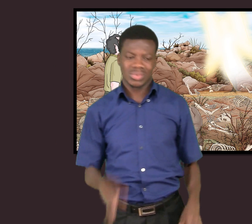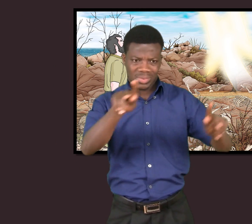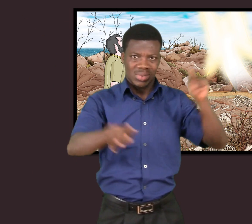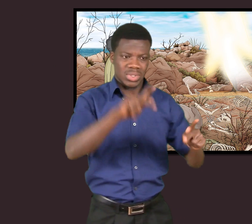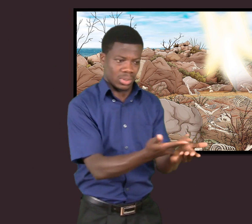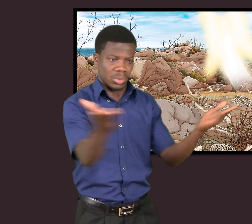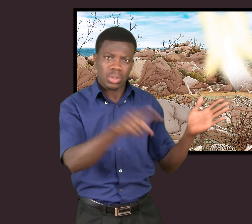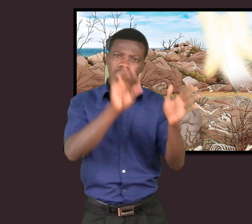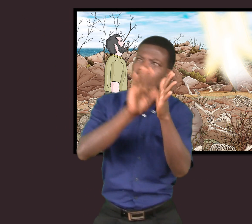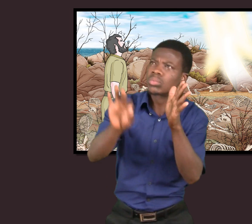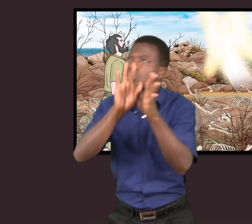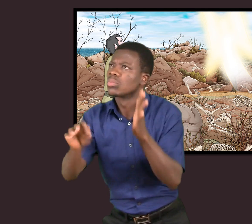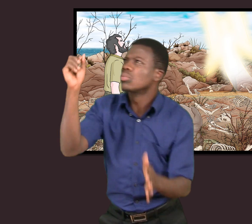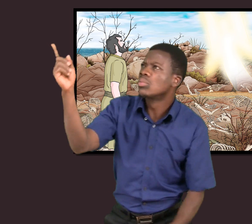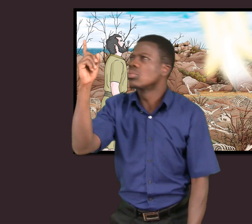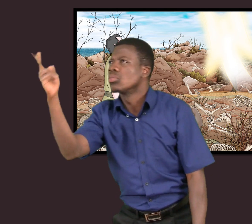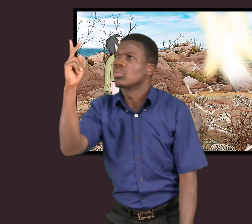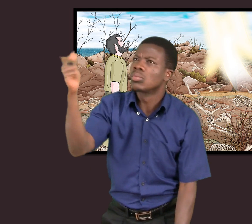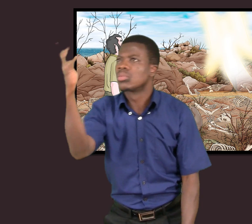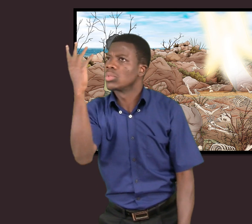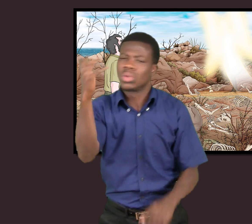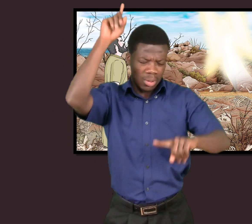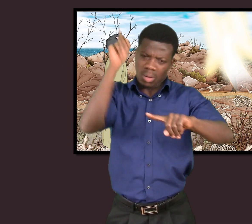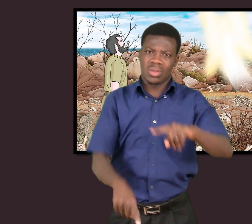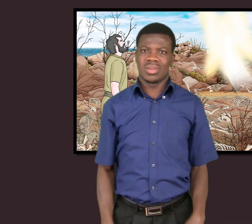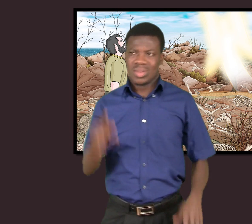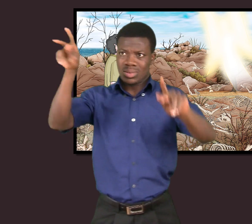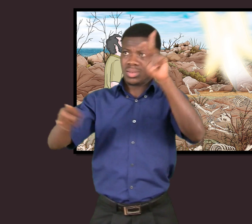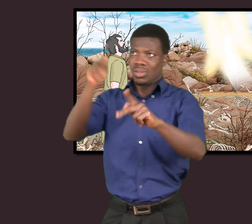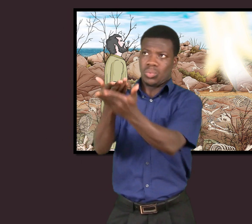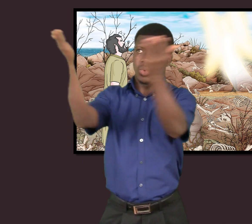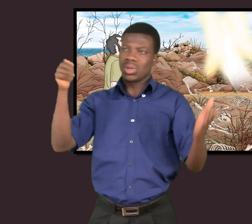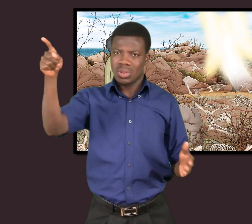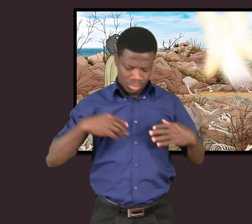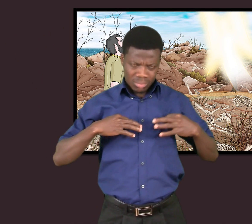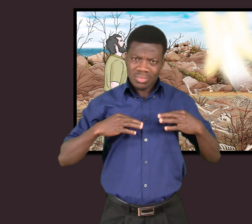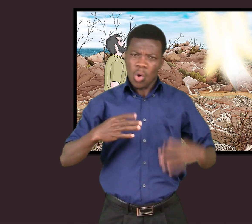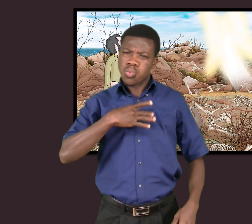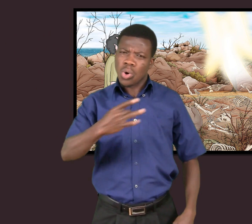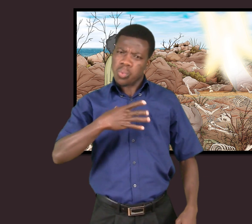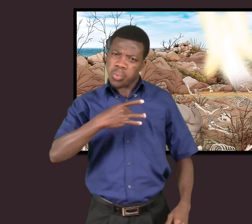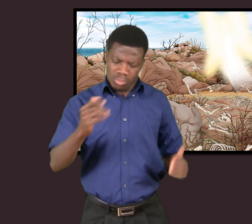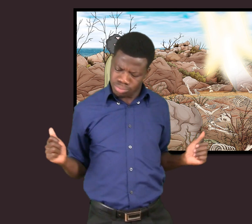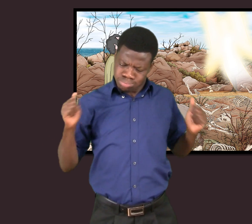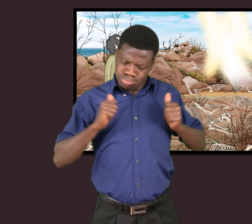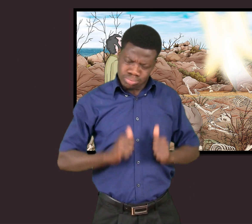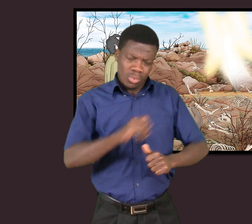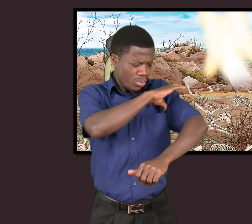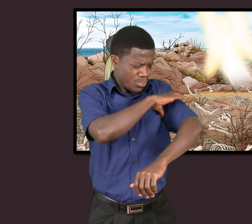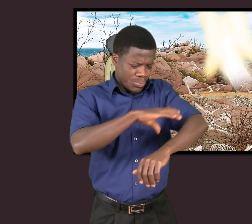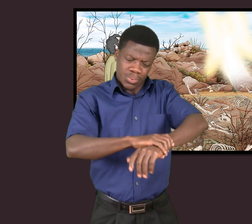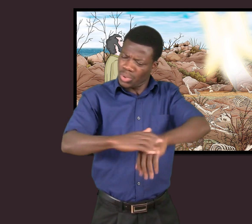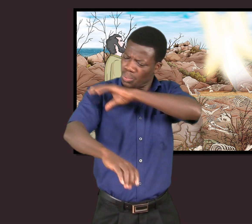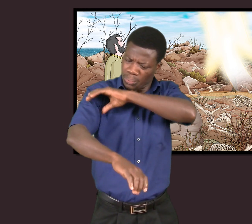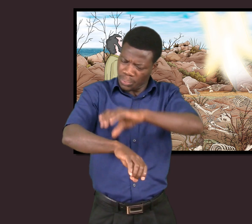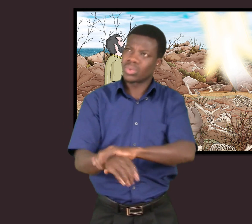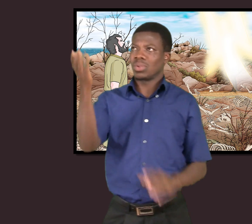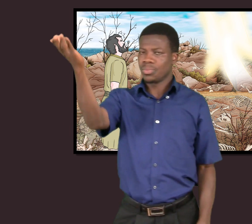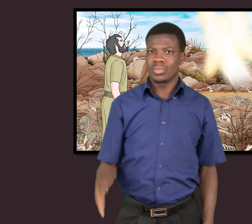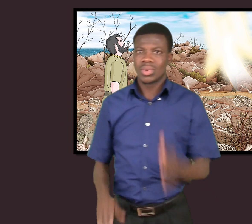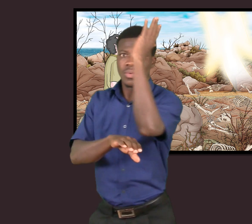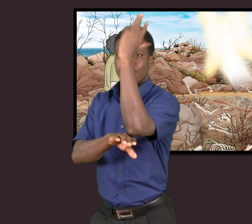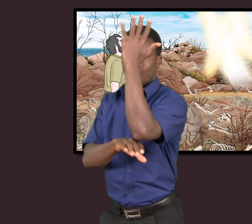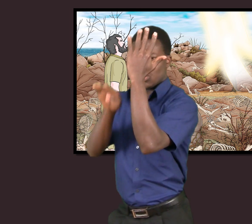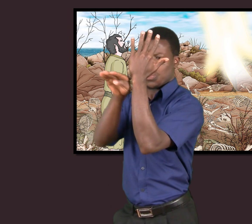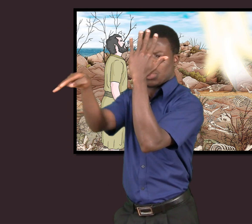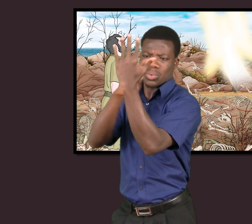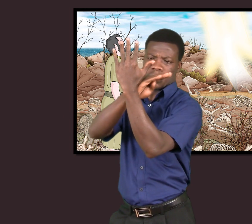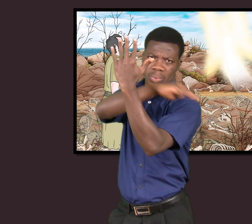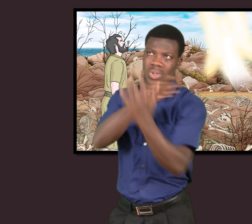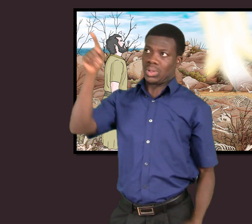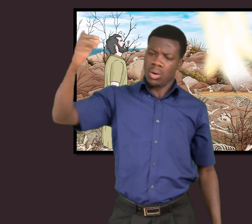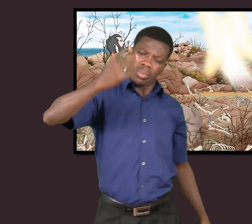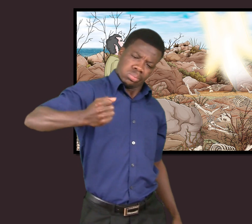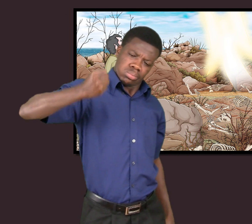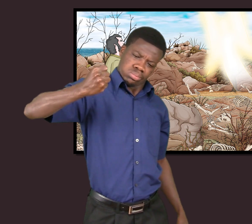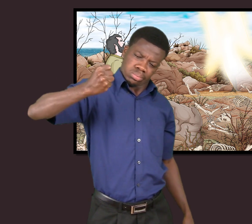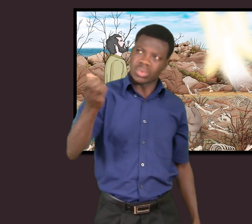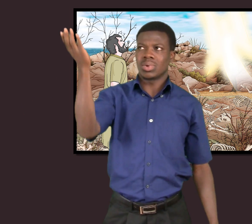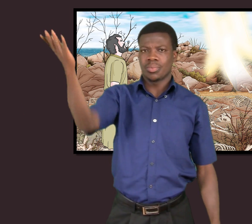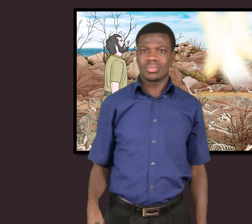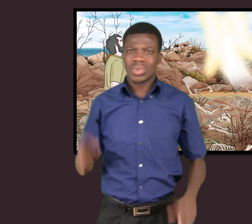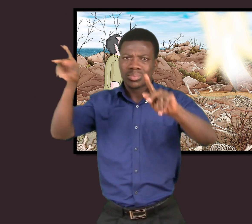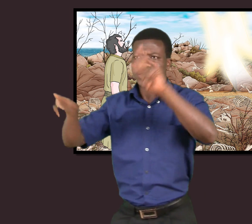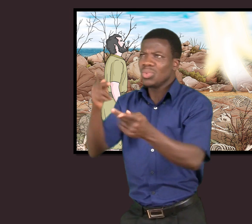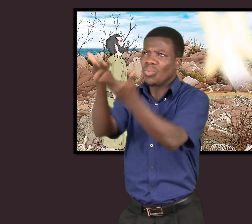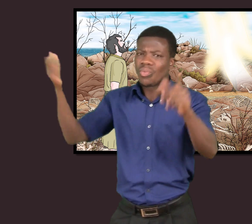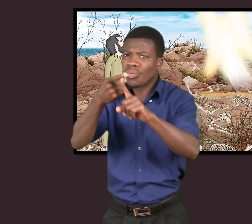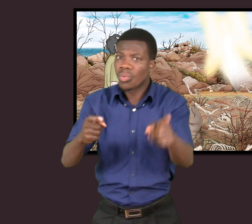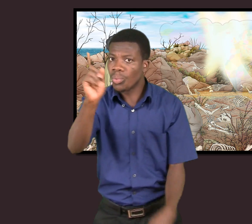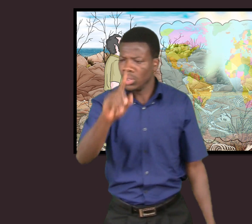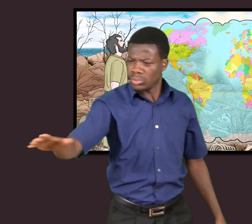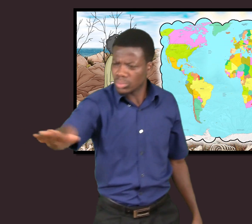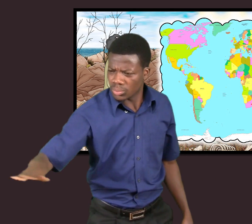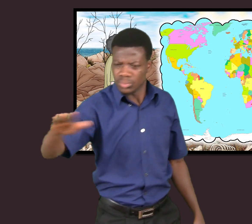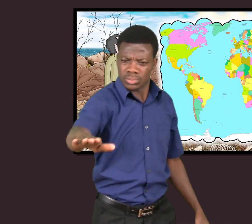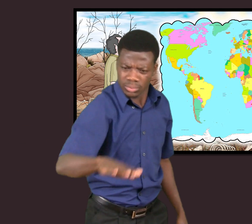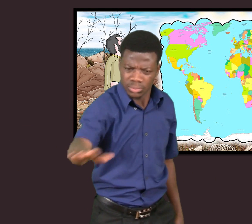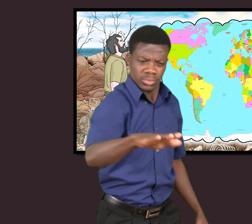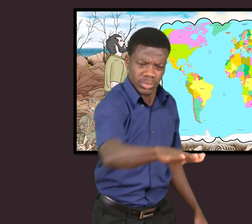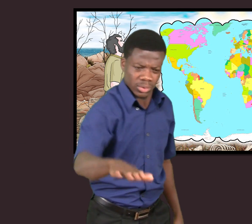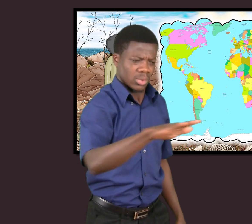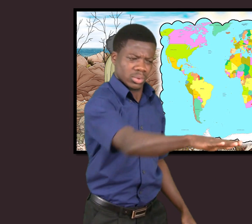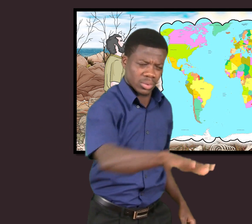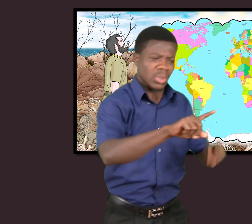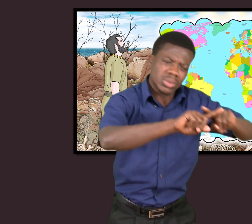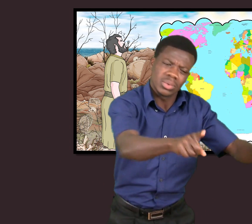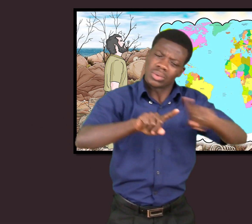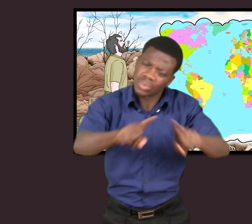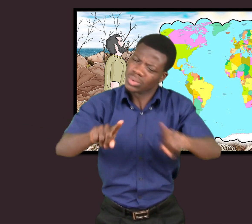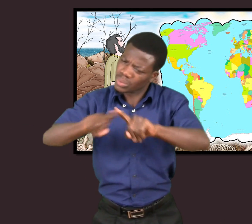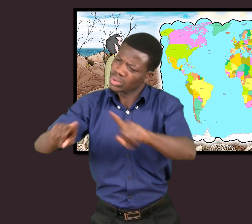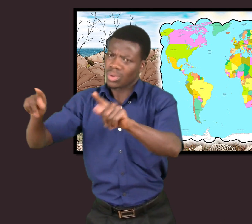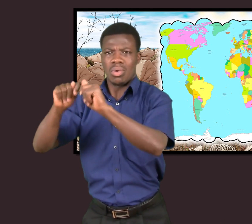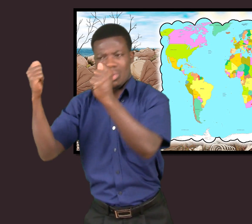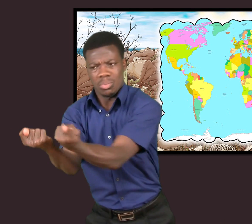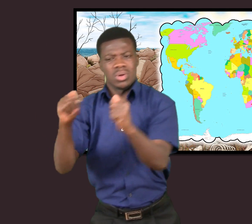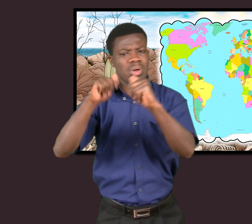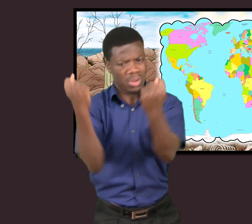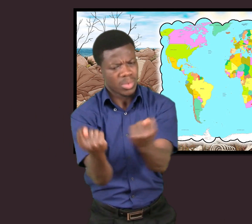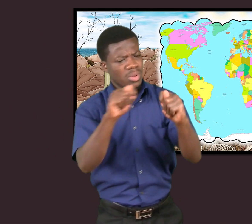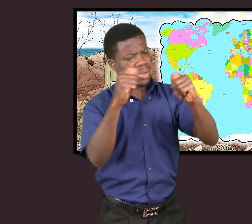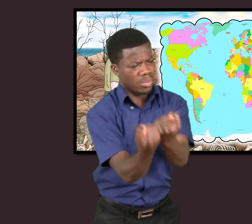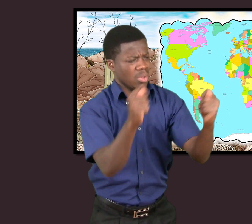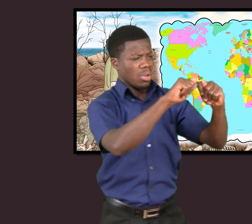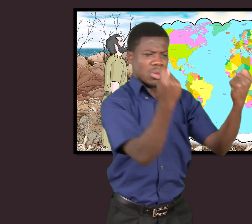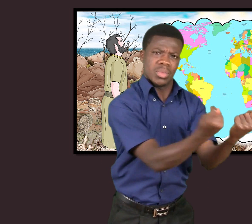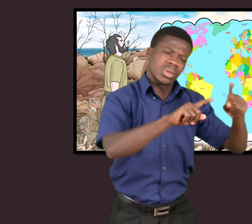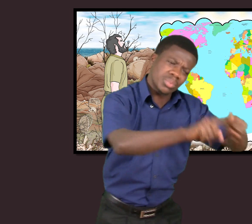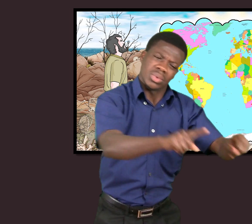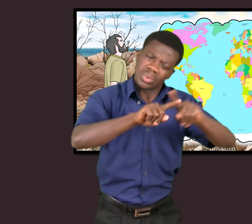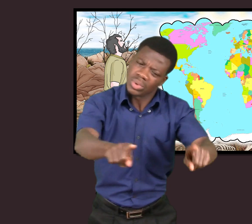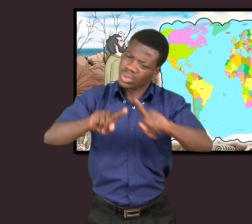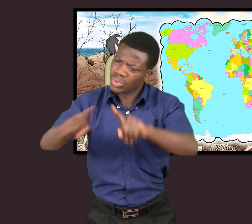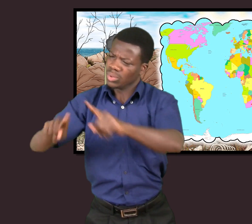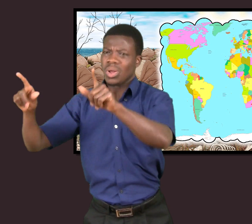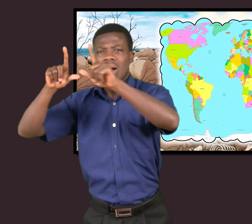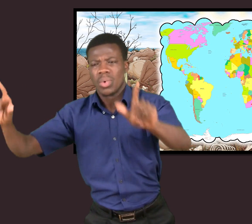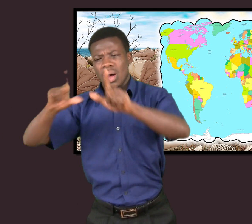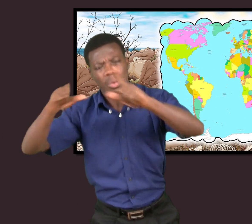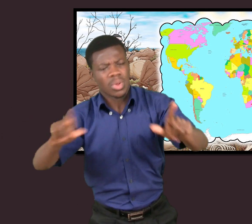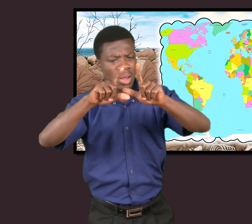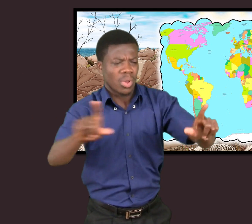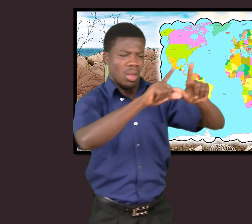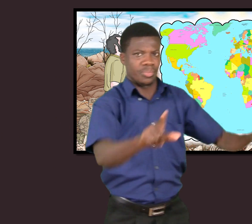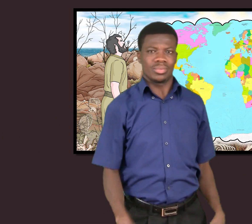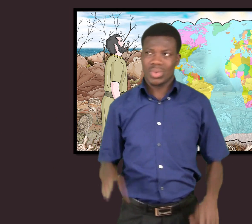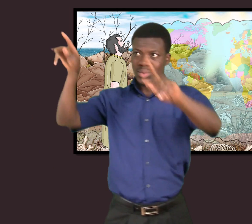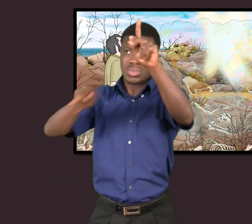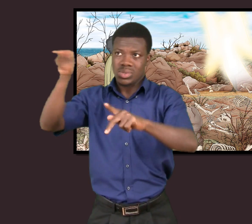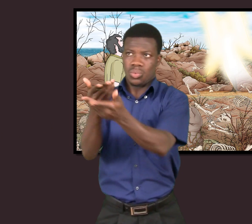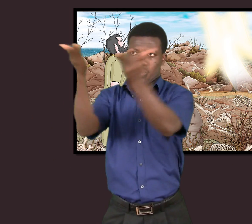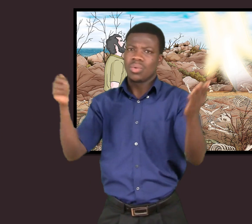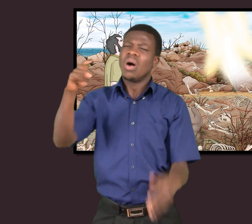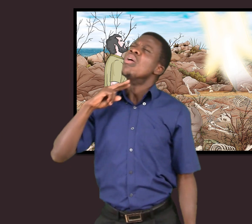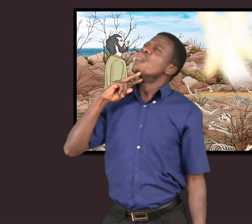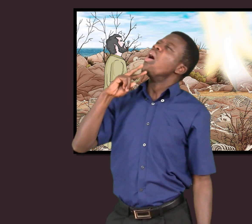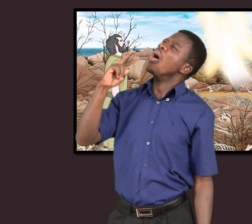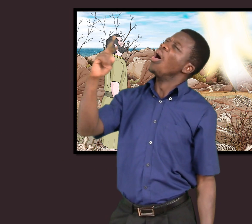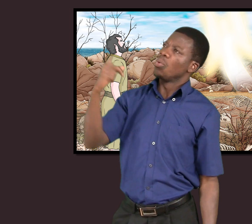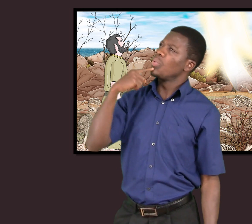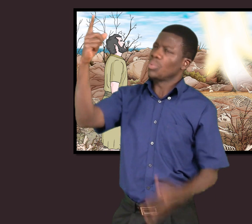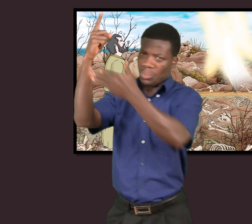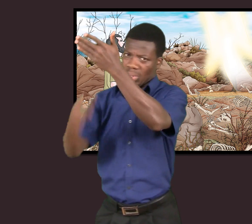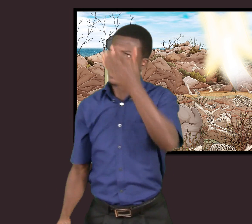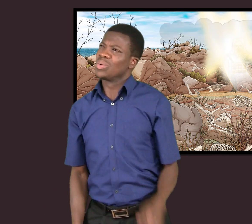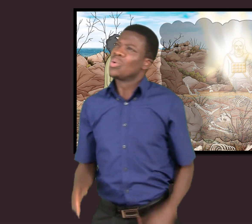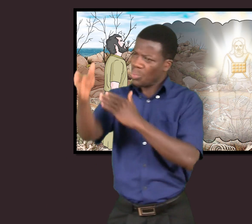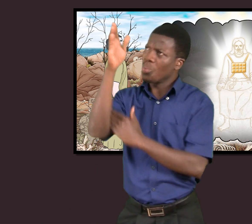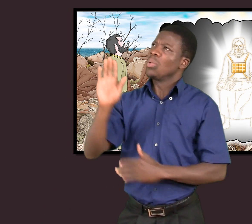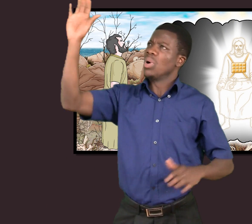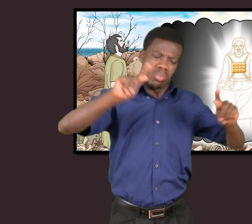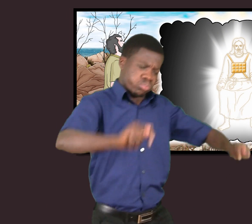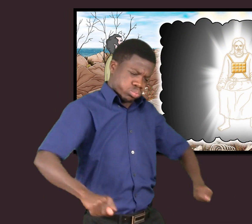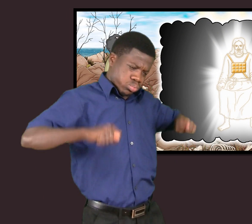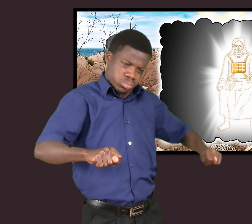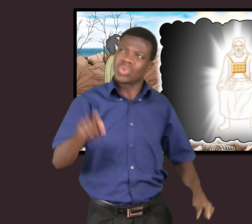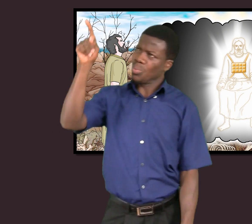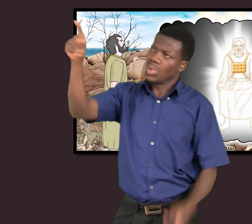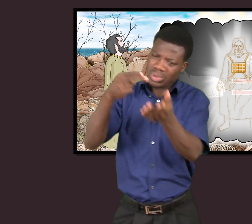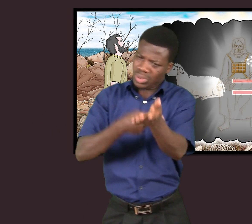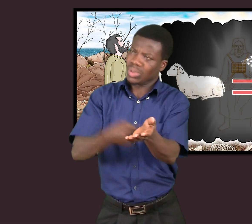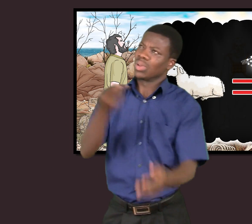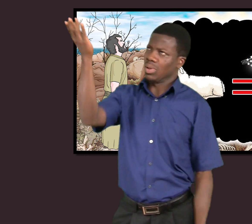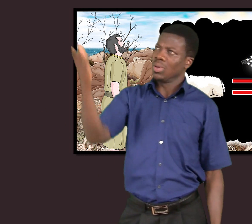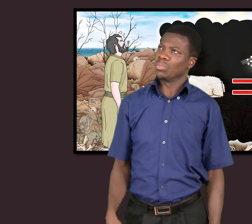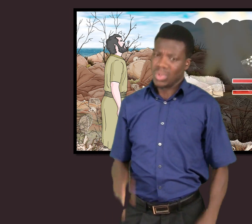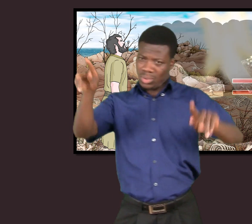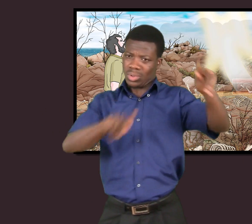They were wearing white robes and holding palm branches in their hands. And they cried out in a loud voice: “Salvation to our God, who sits on the throne, and to the Lamb!”